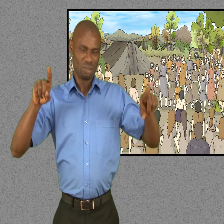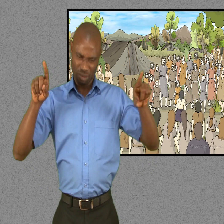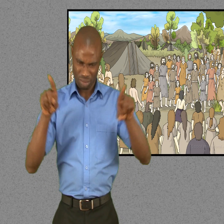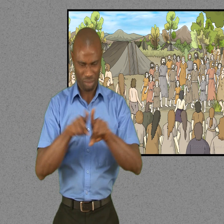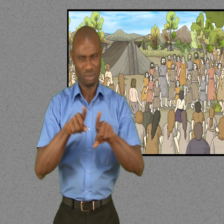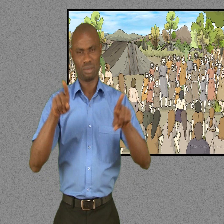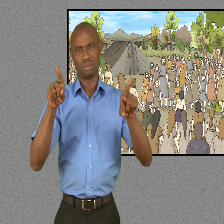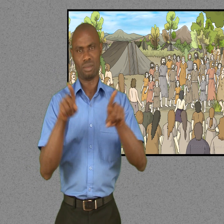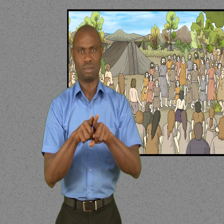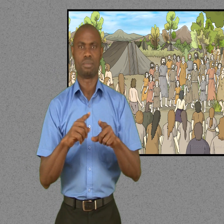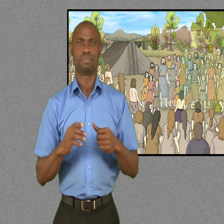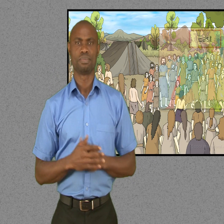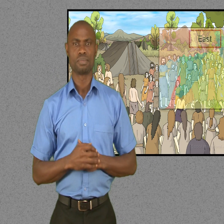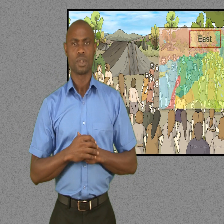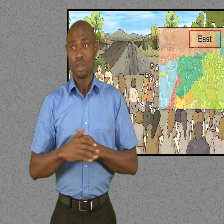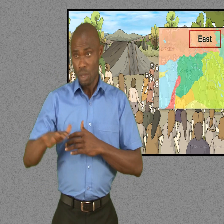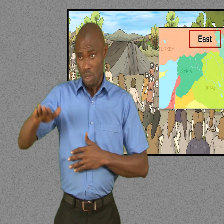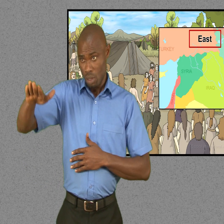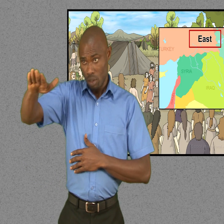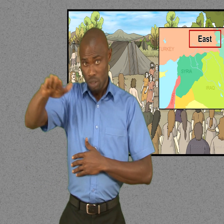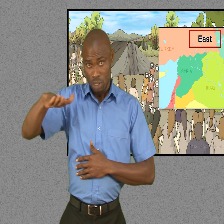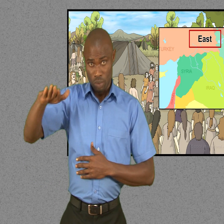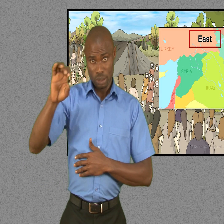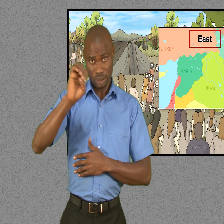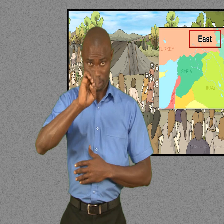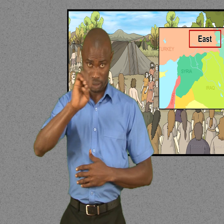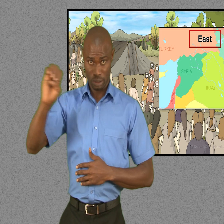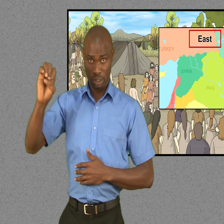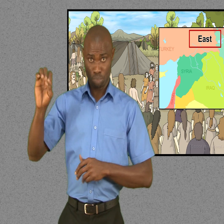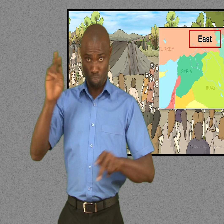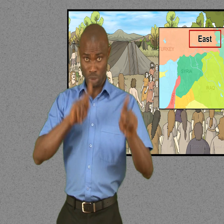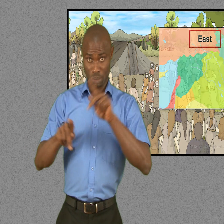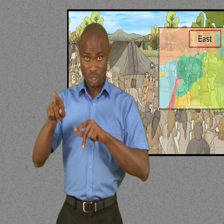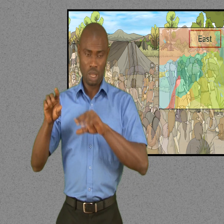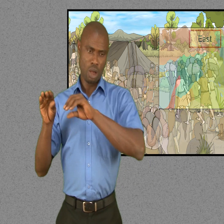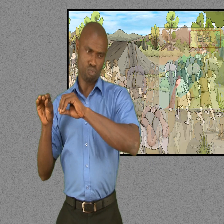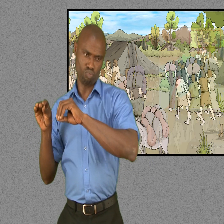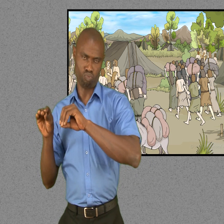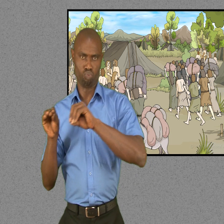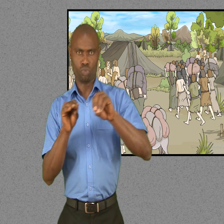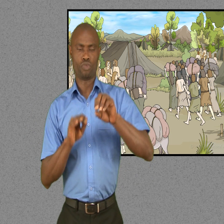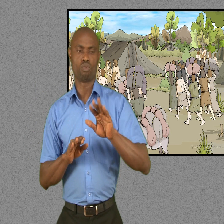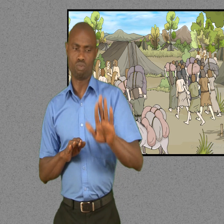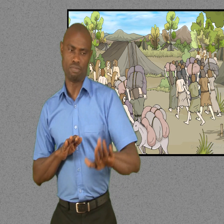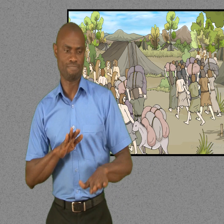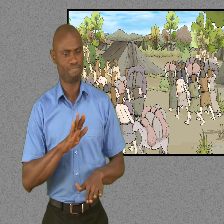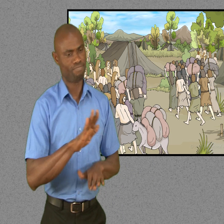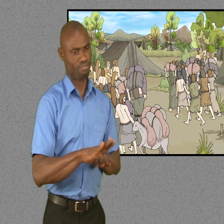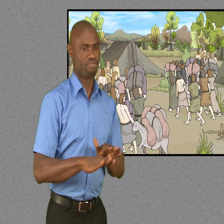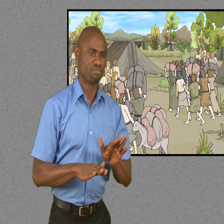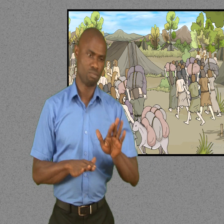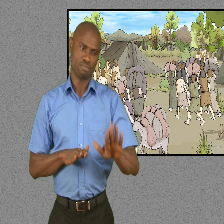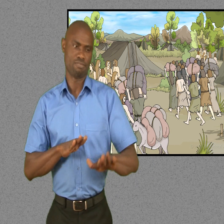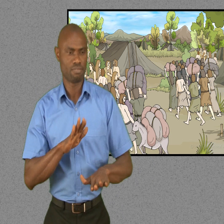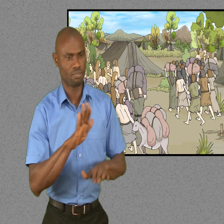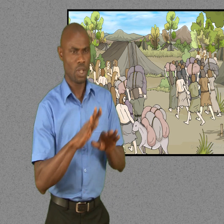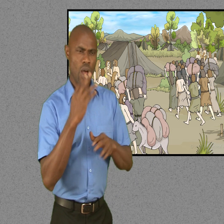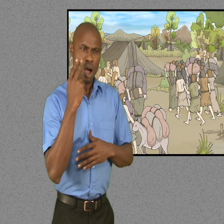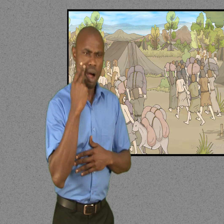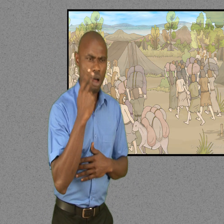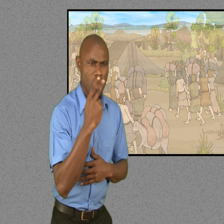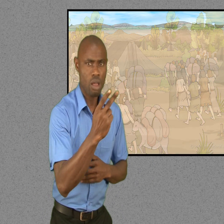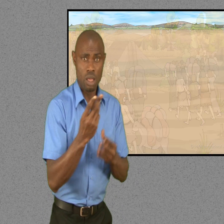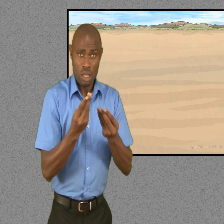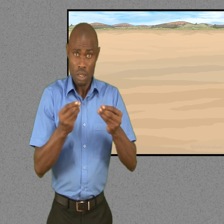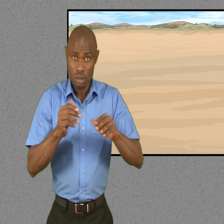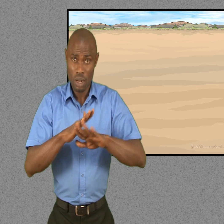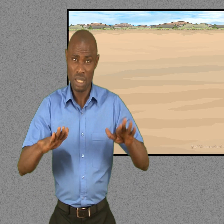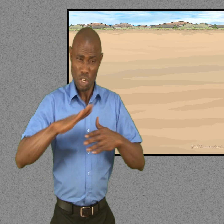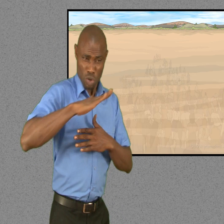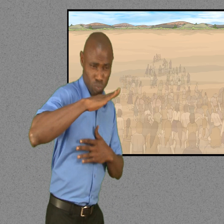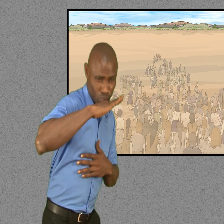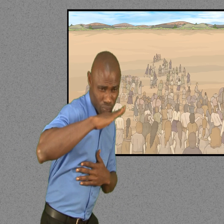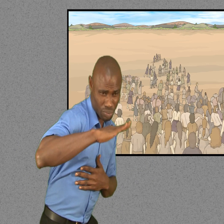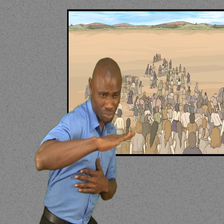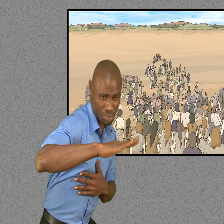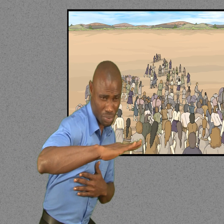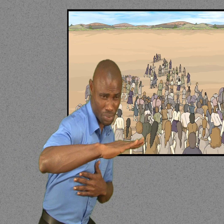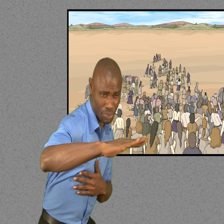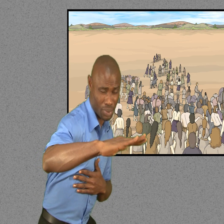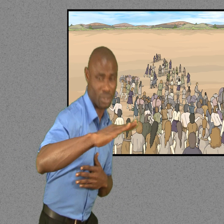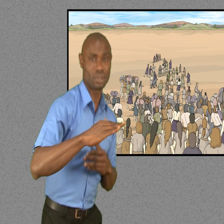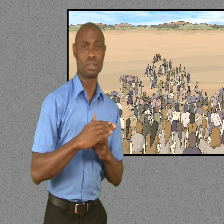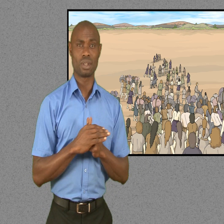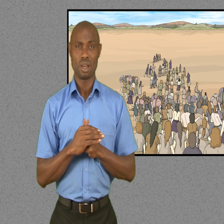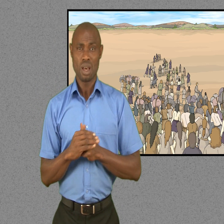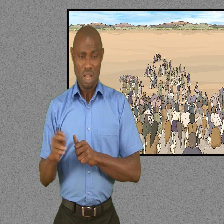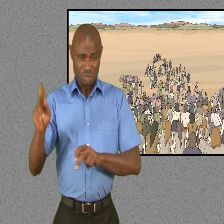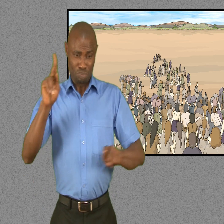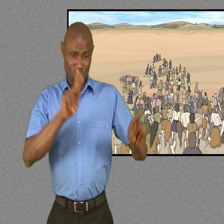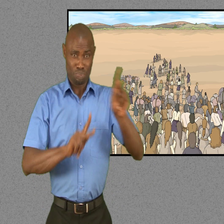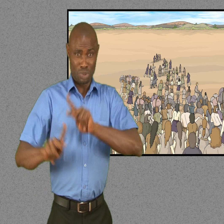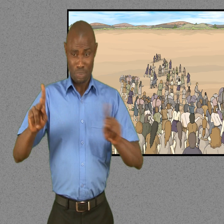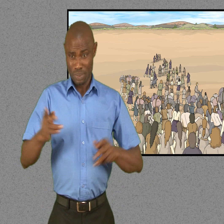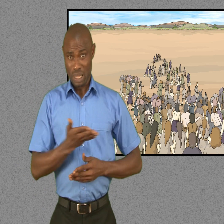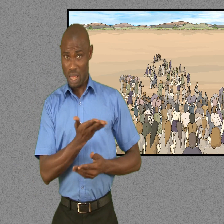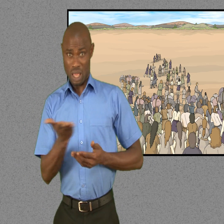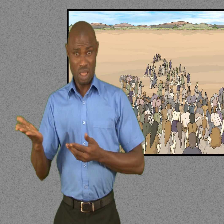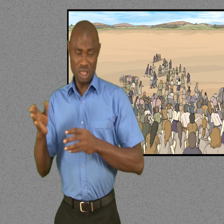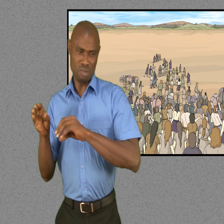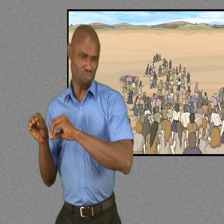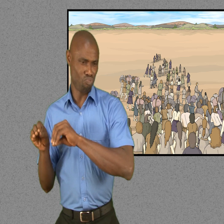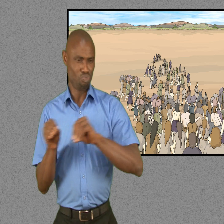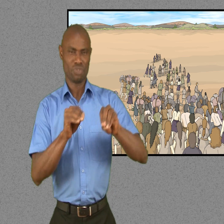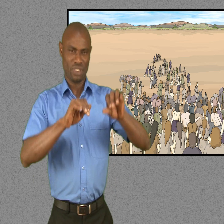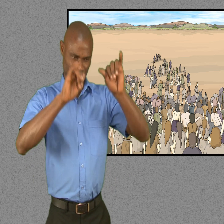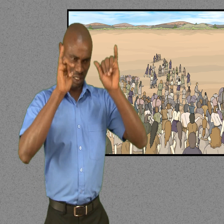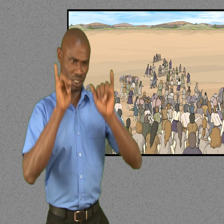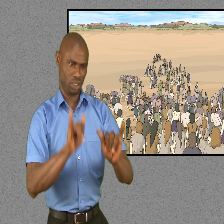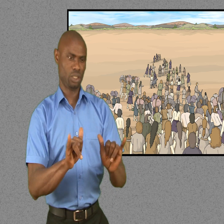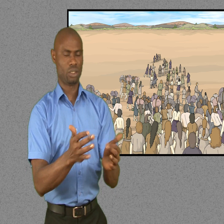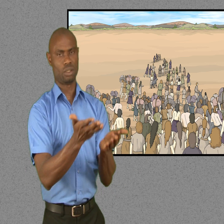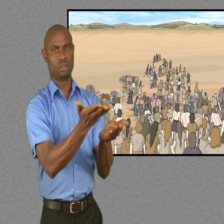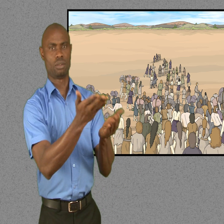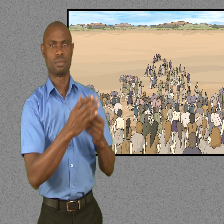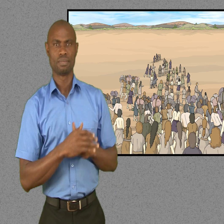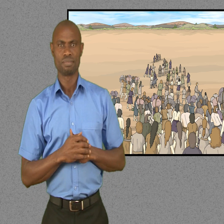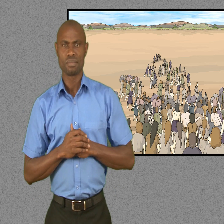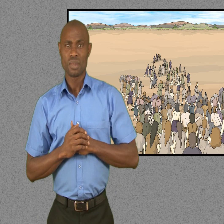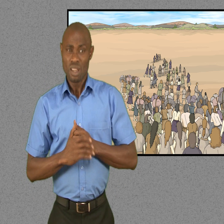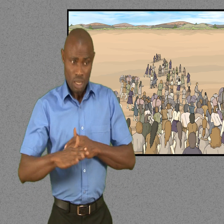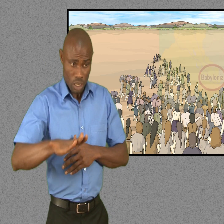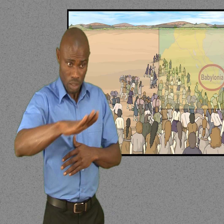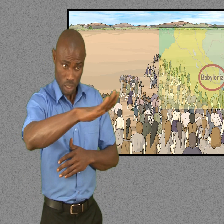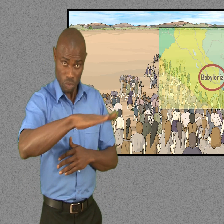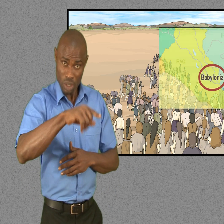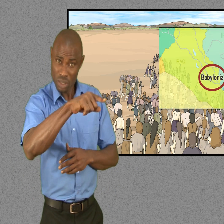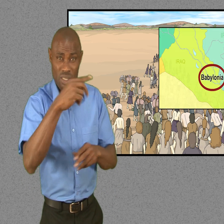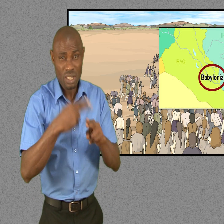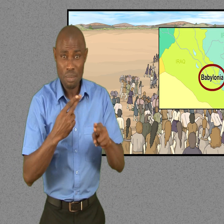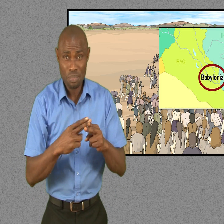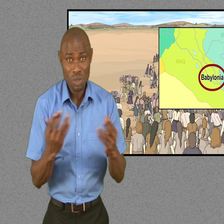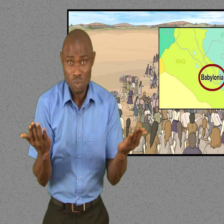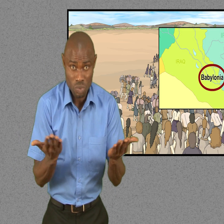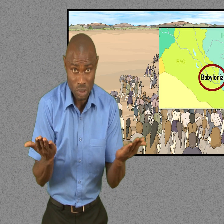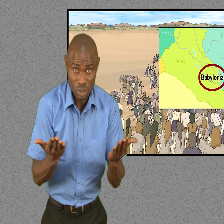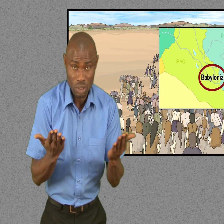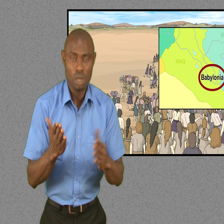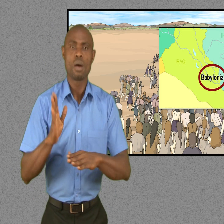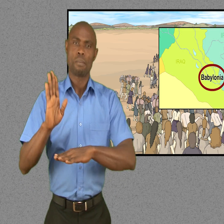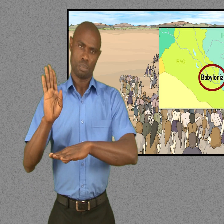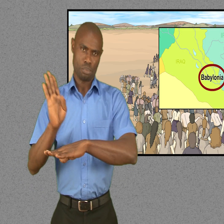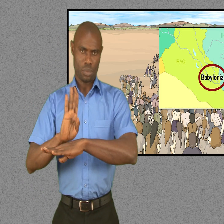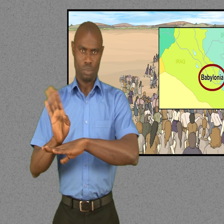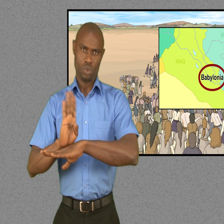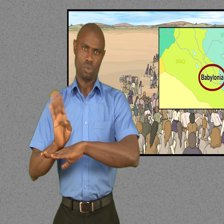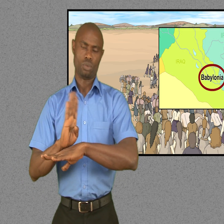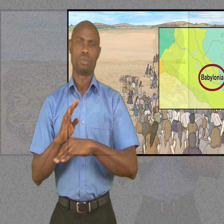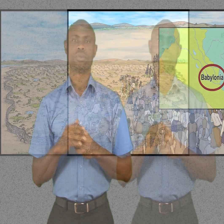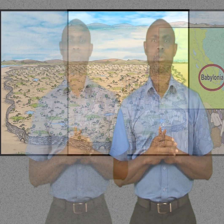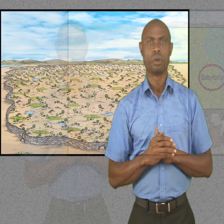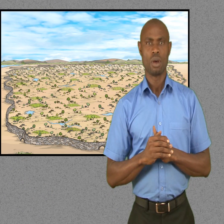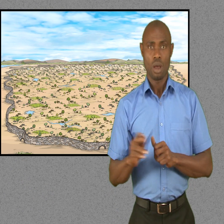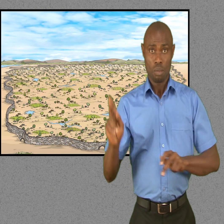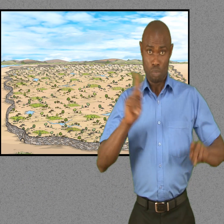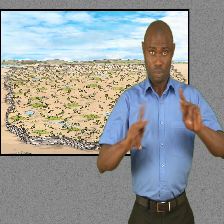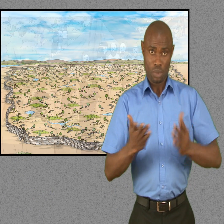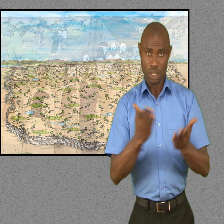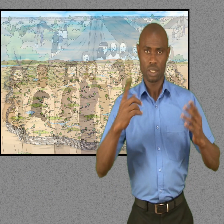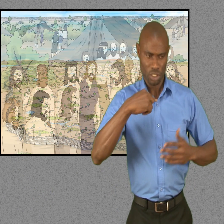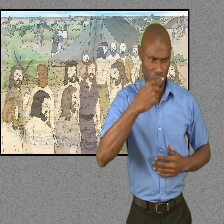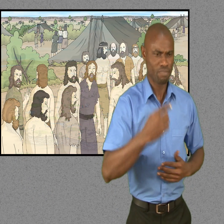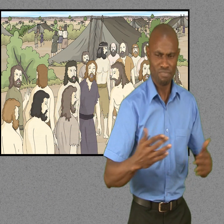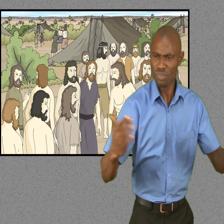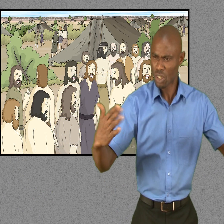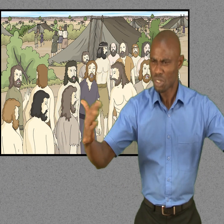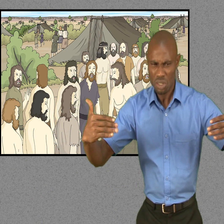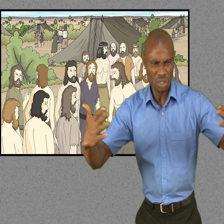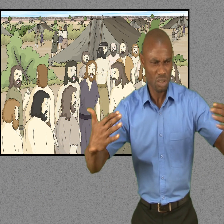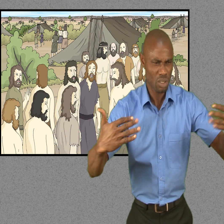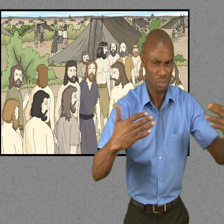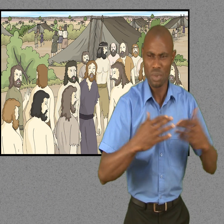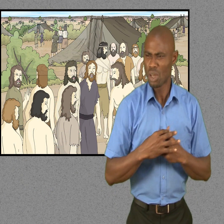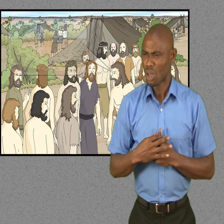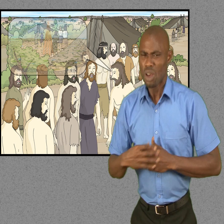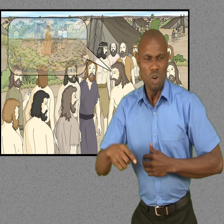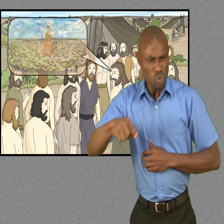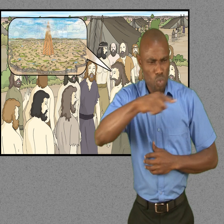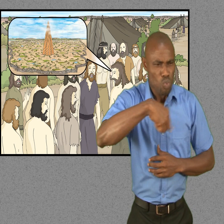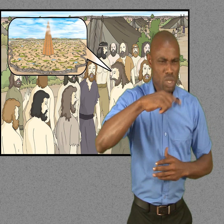And as people journeyed eastward, they found a plain in the land of Shinar and settled there.